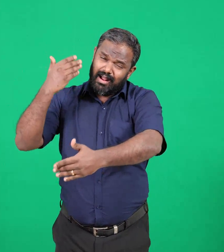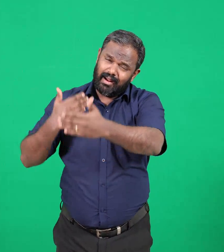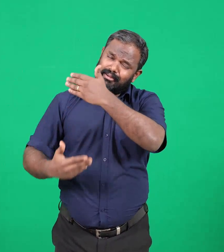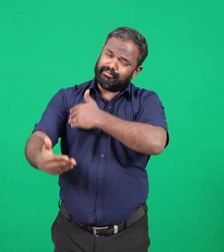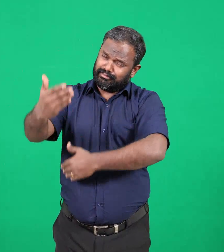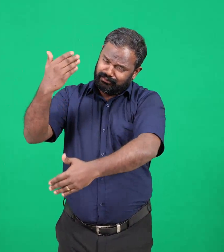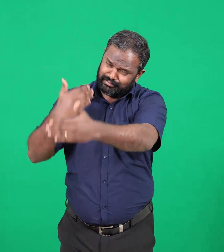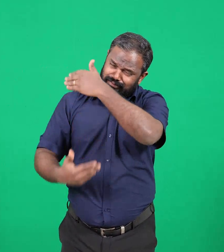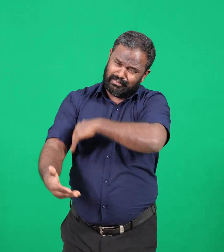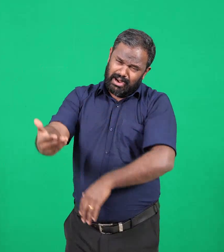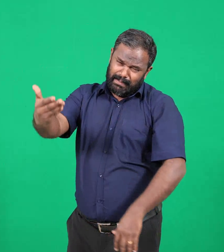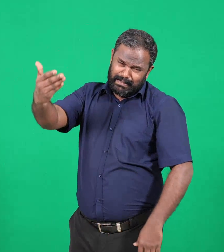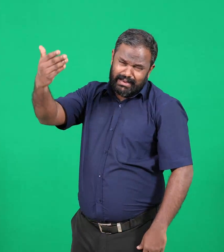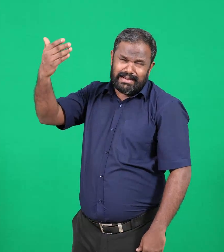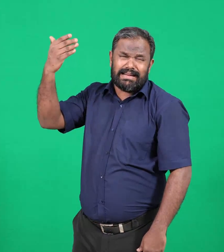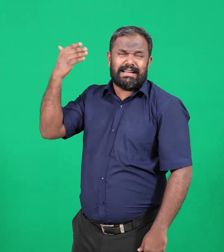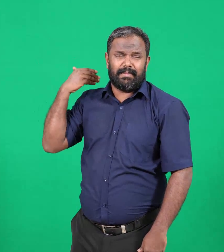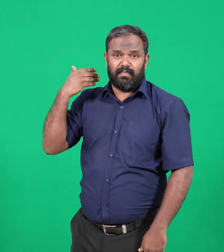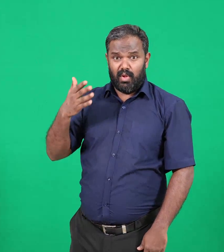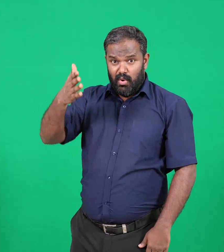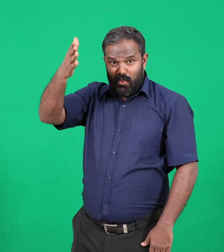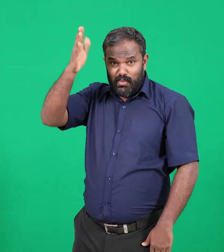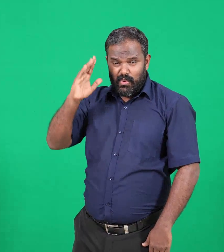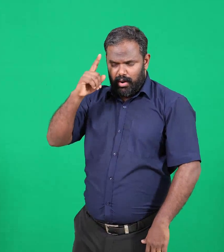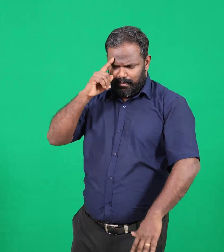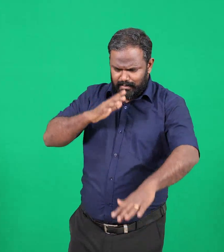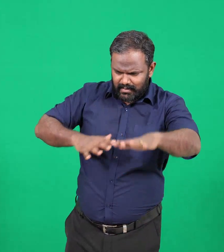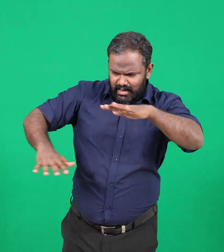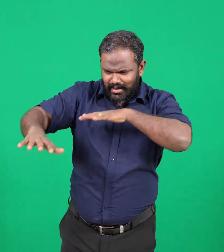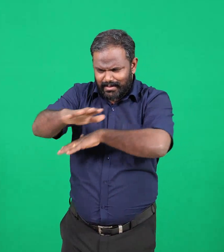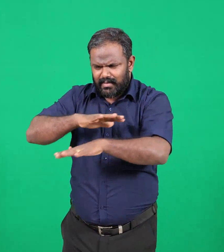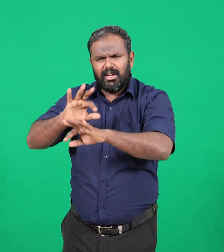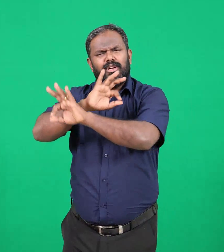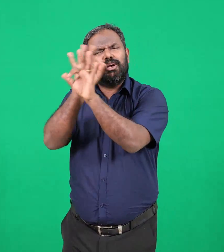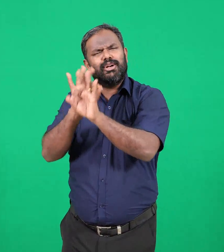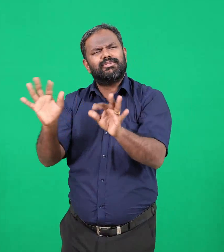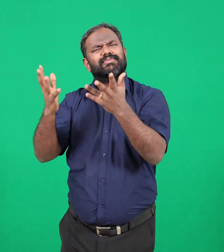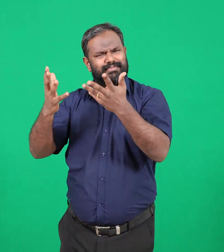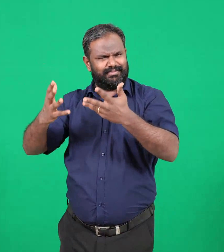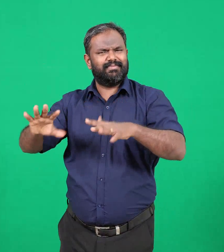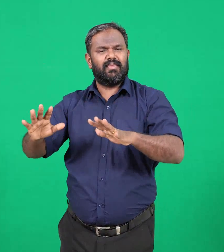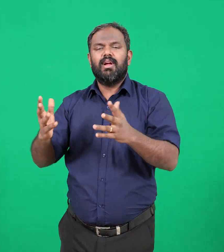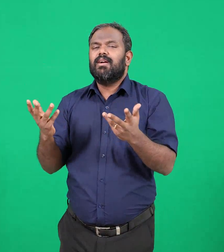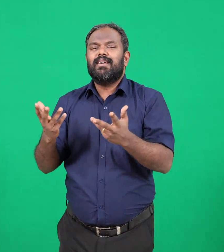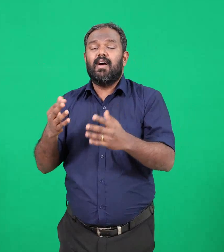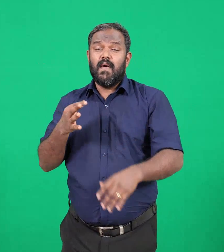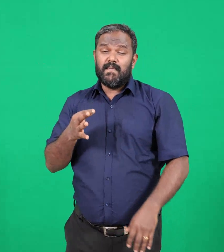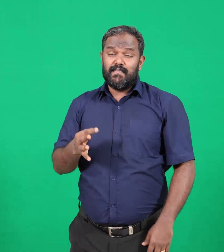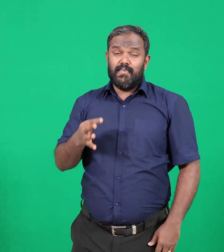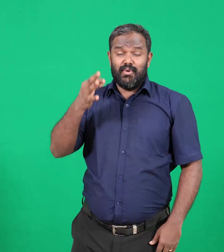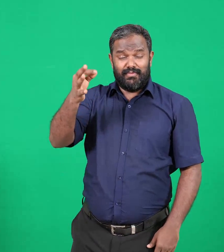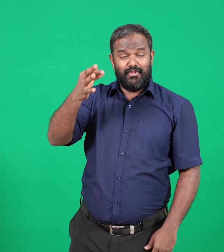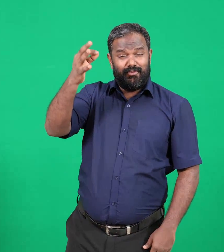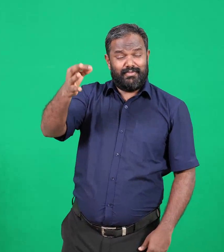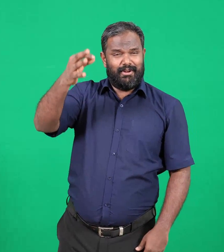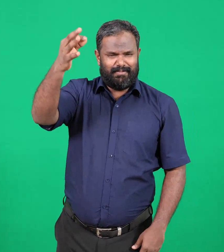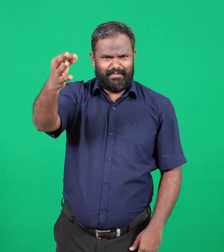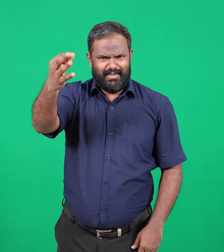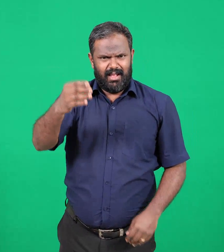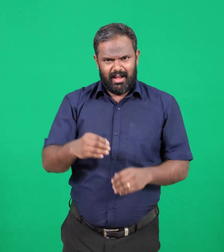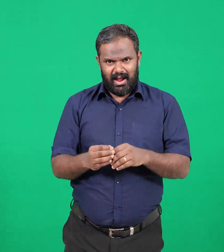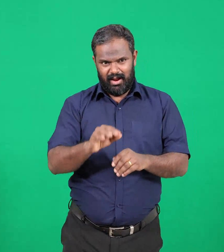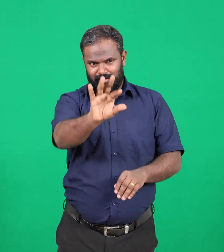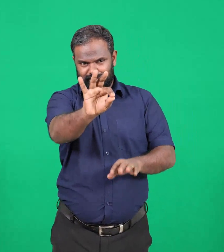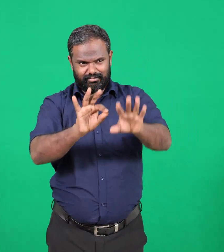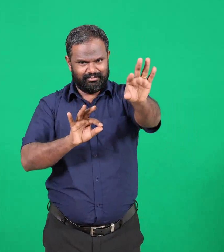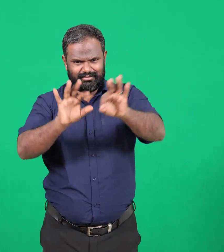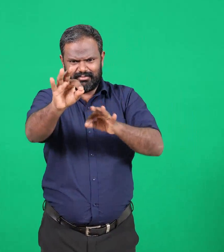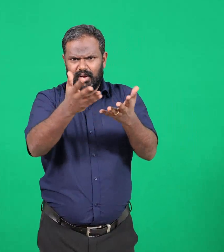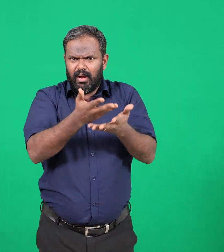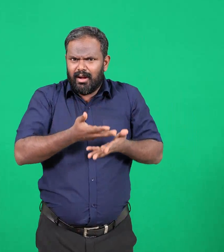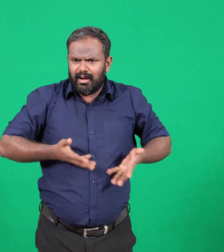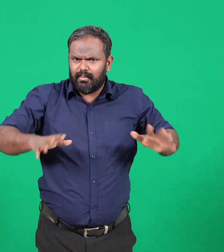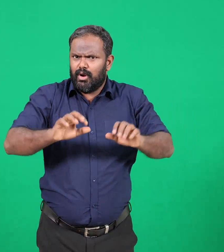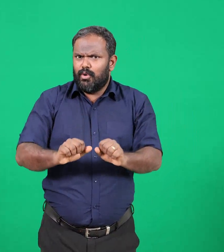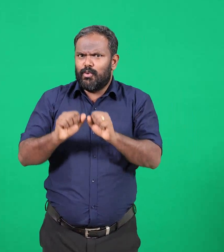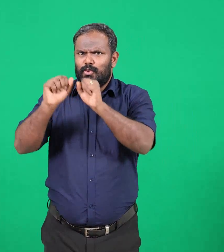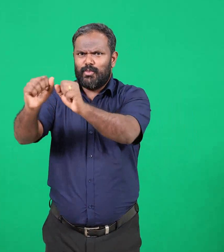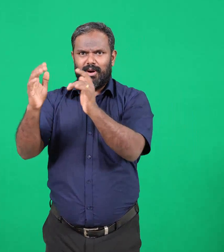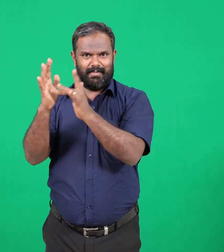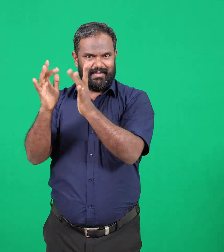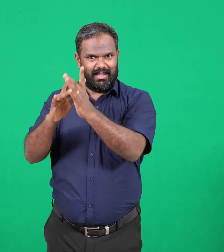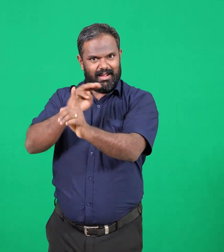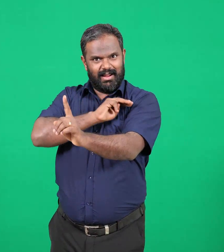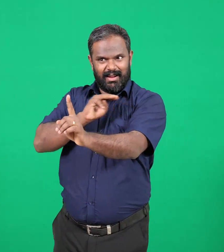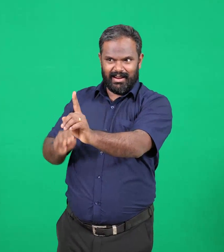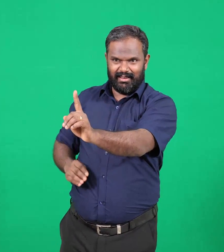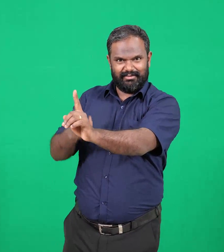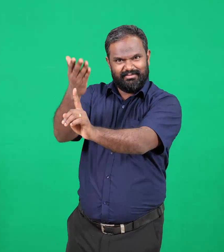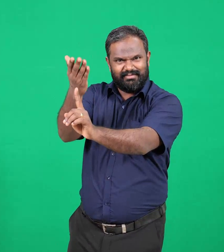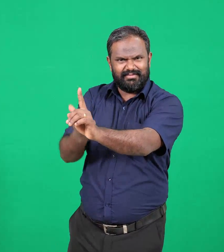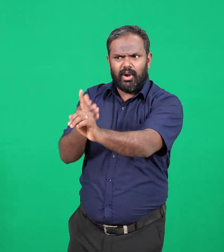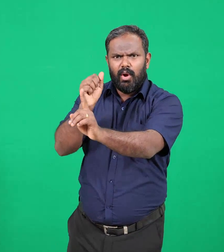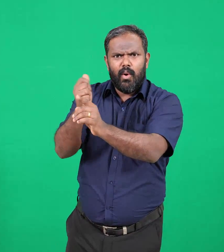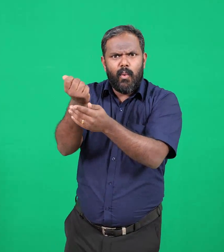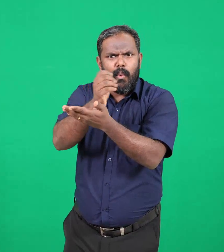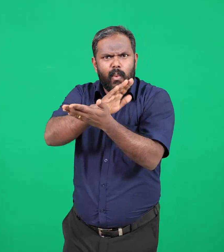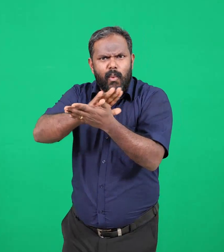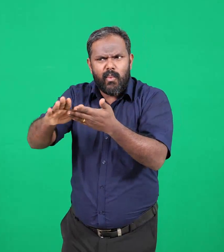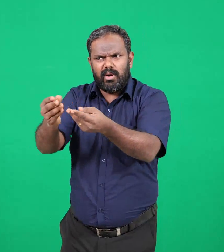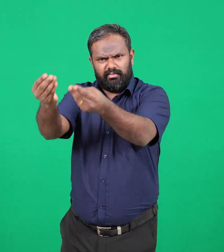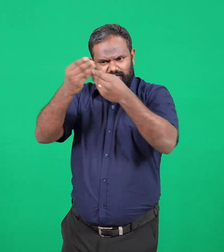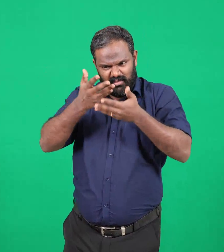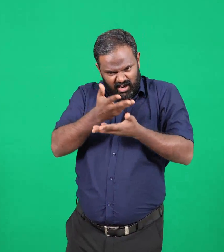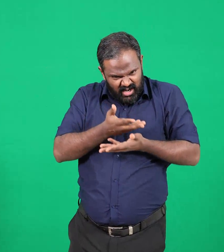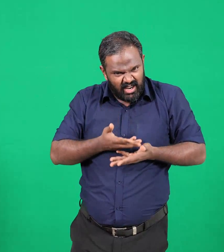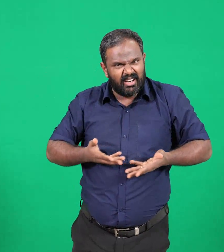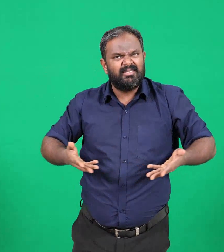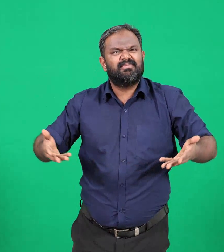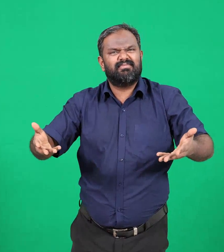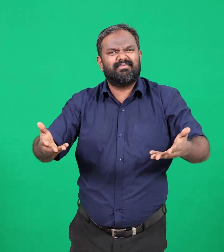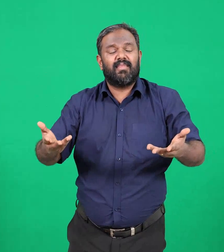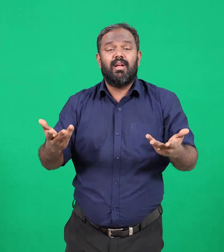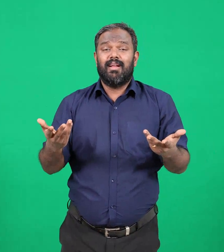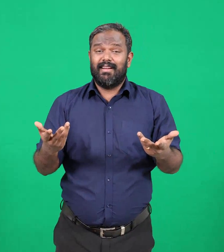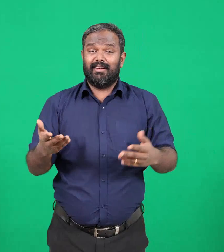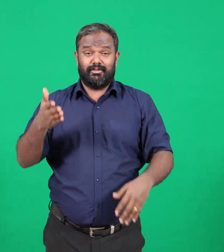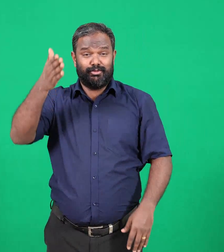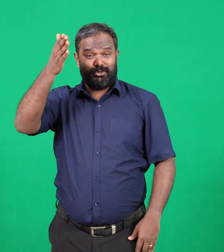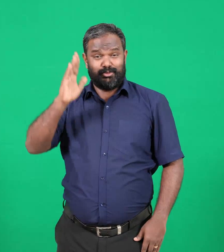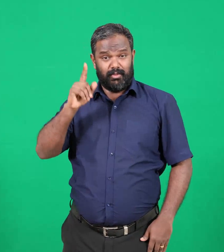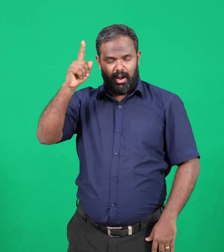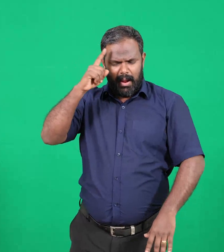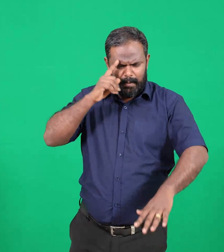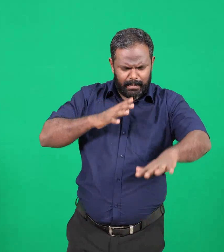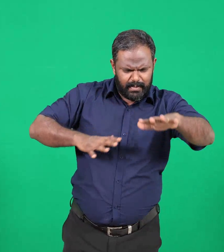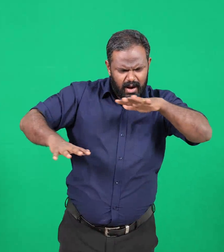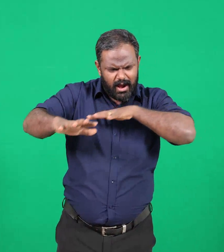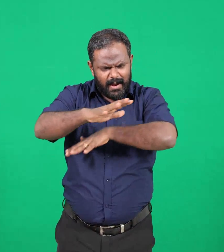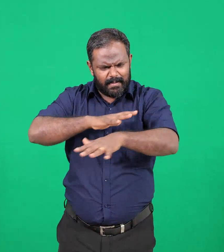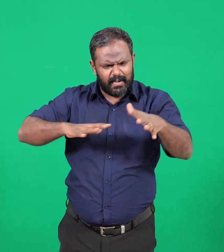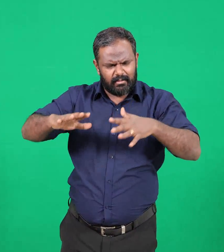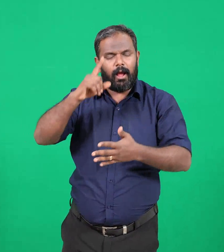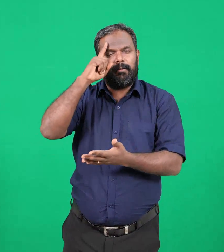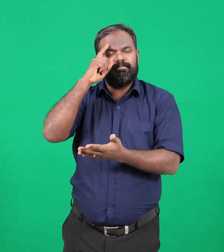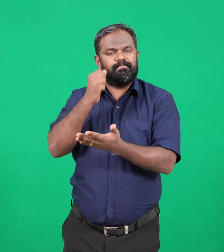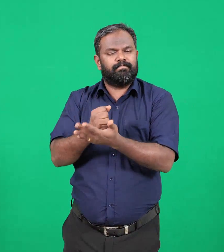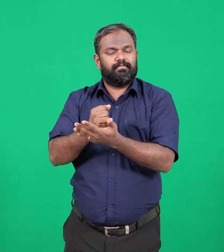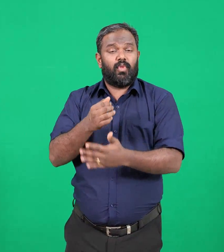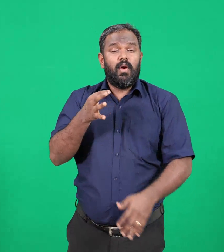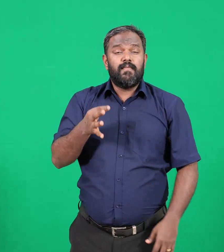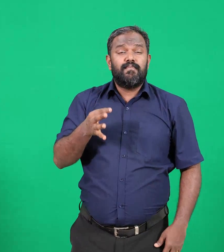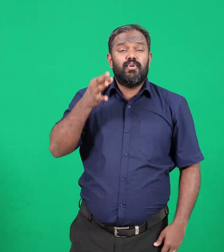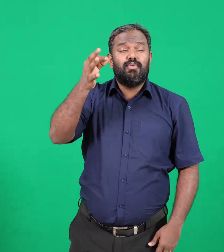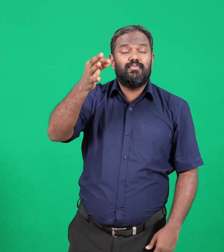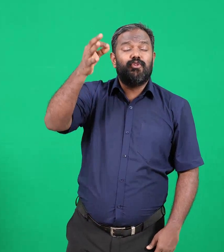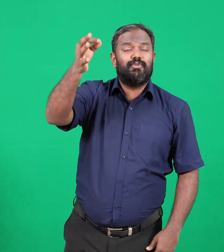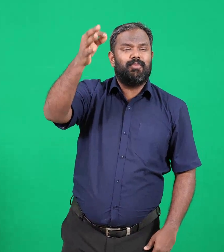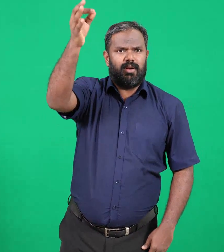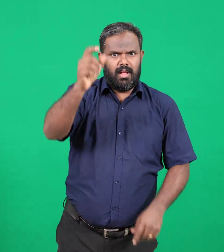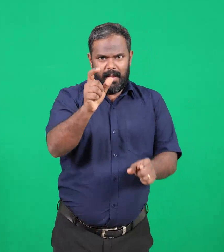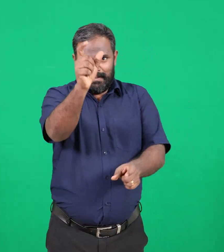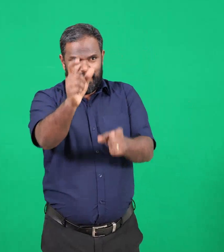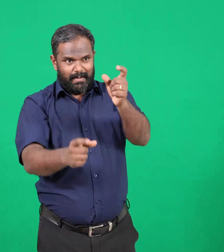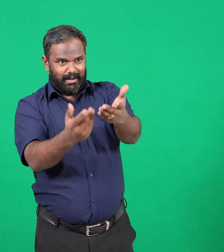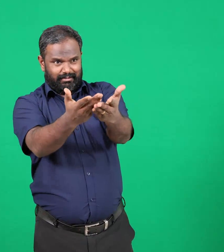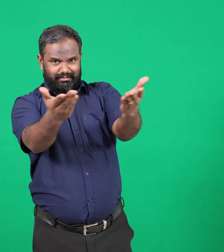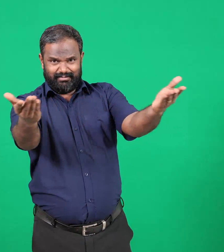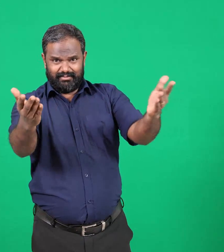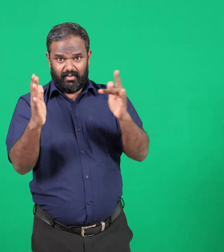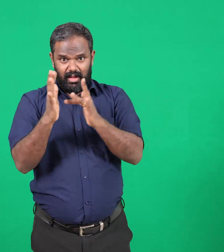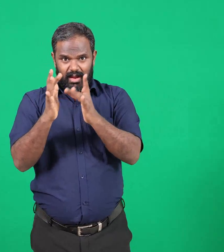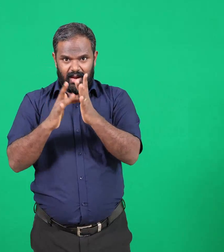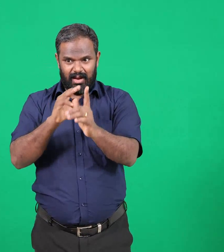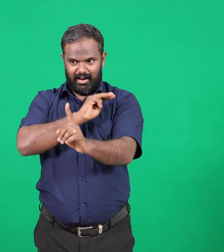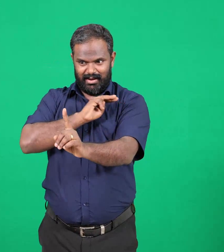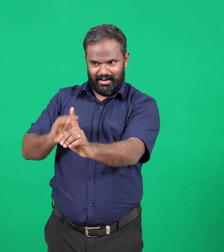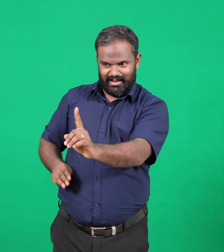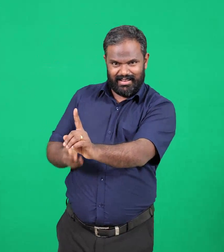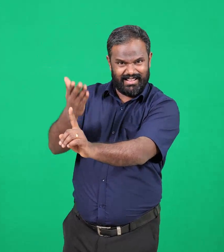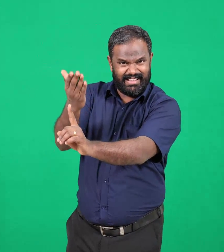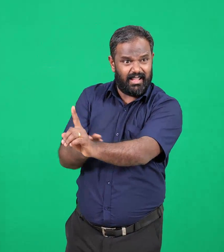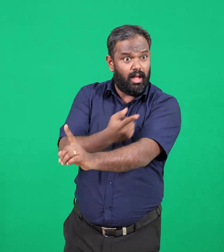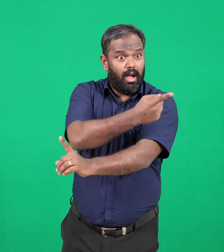For He chose us in Him before the foundation of the world to be holy and blameless in His presence.